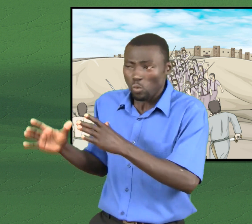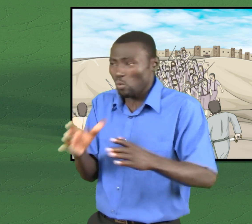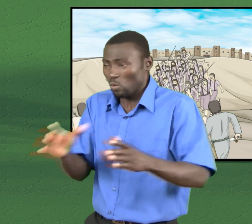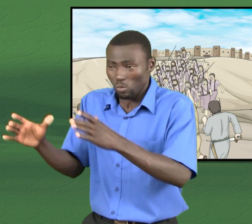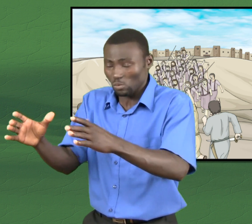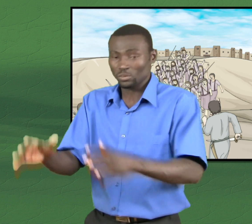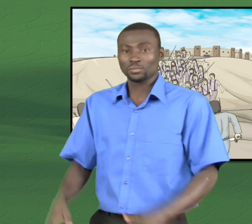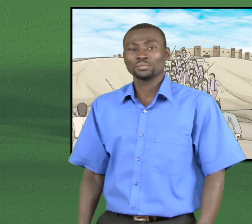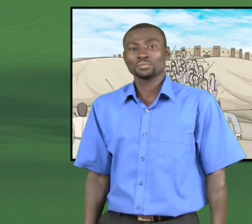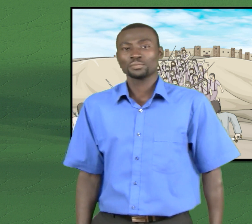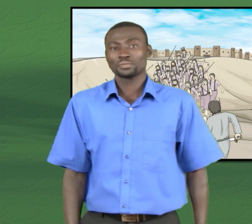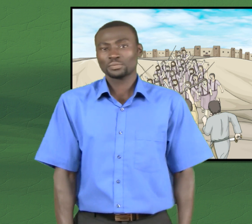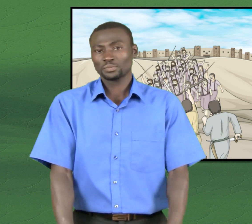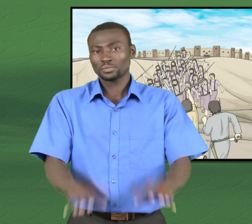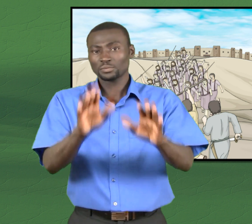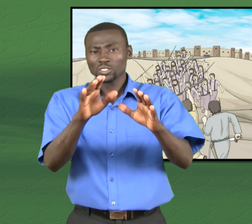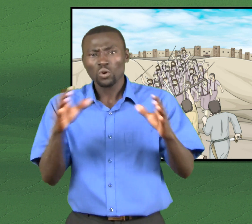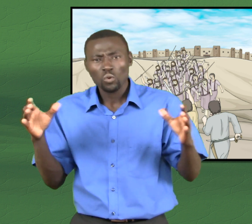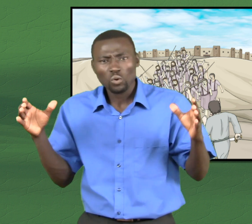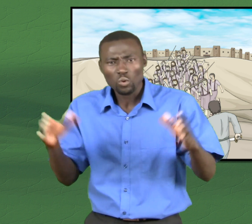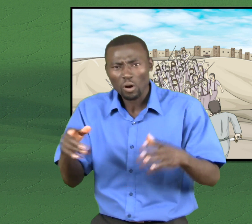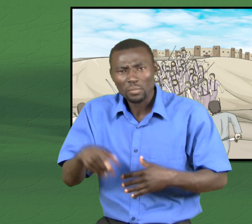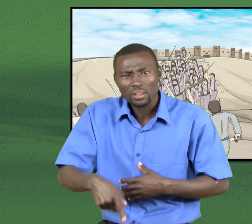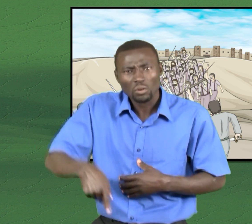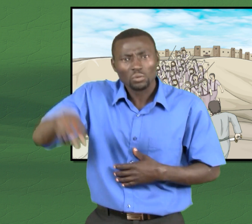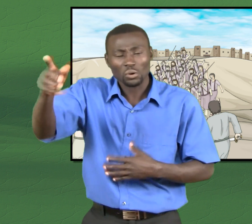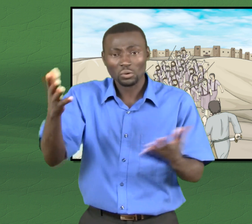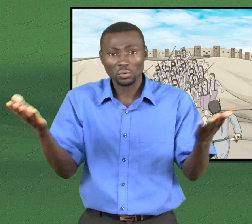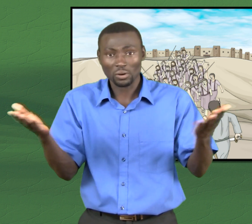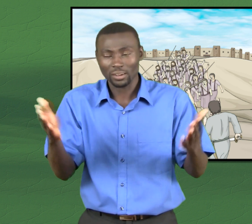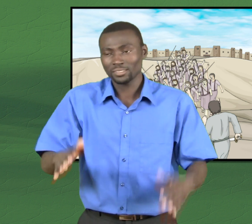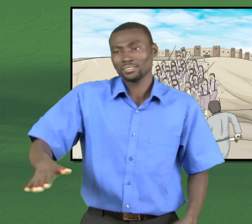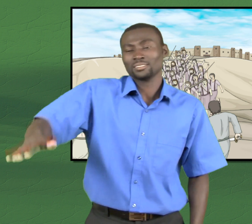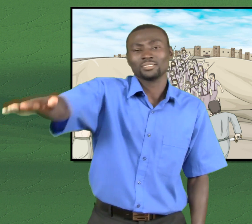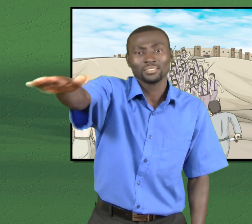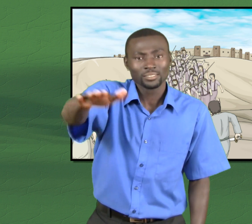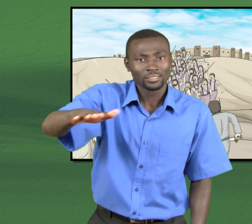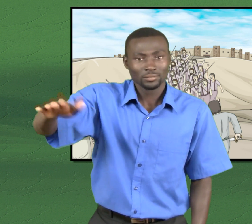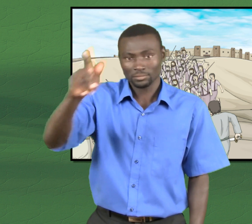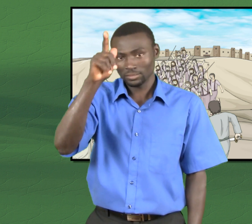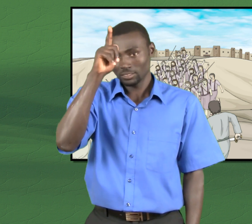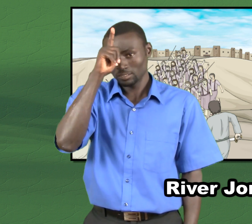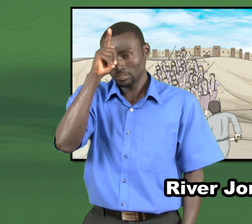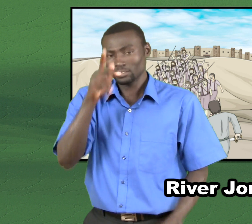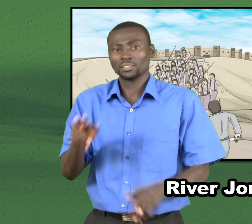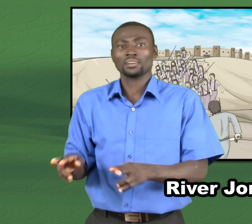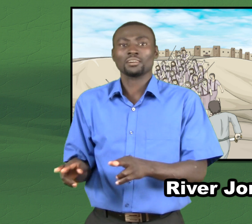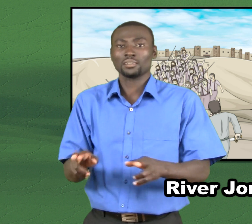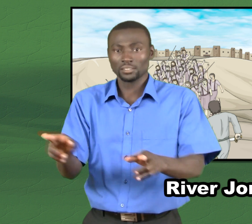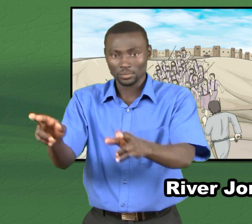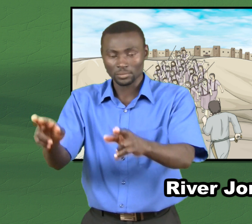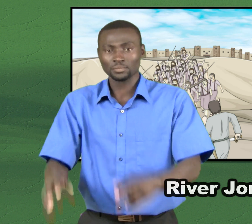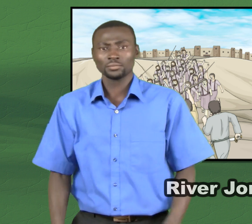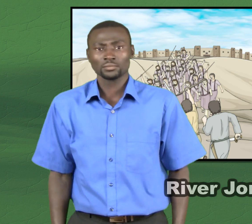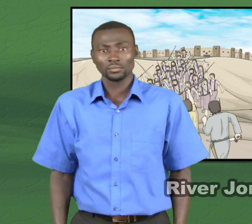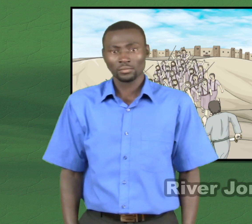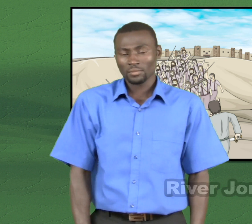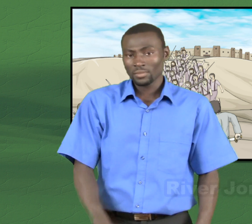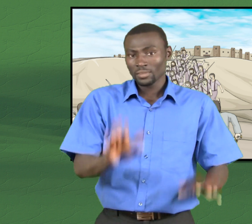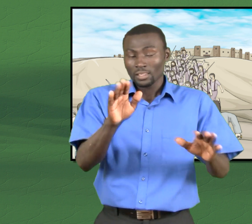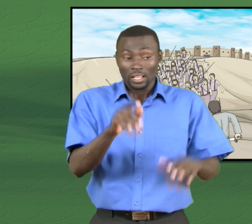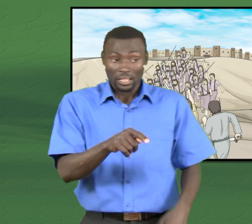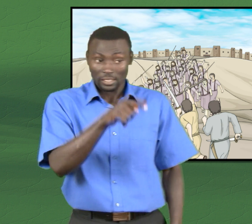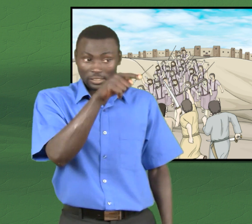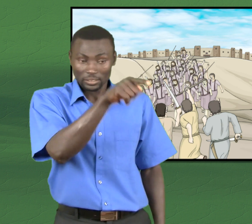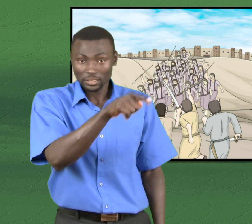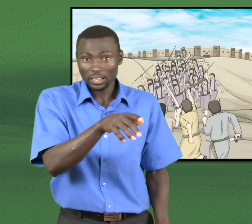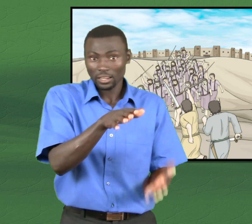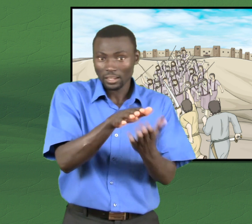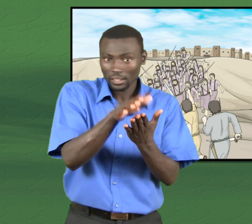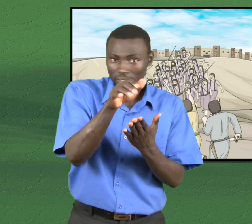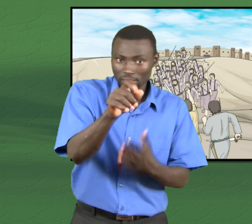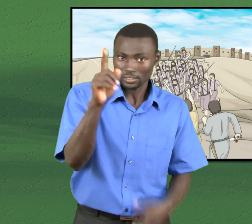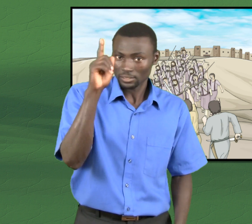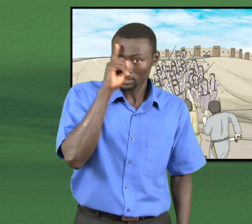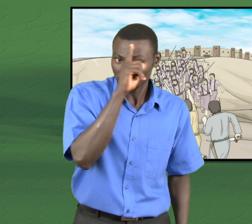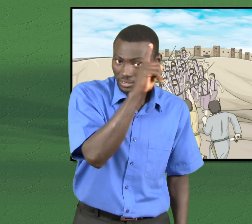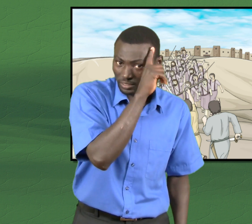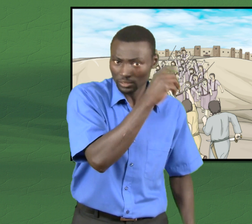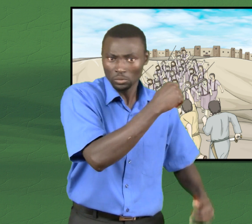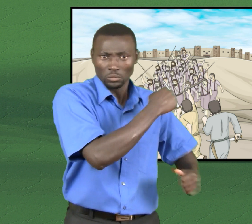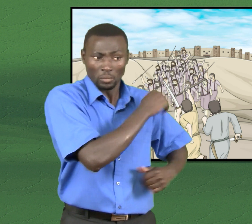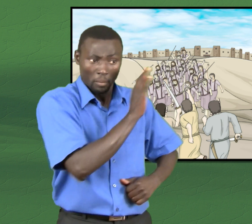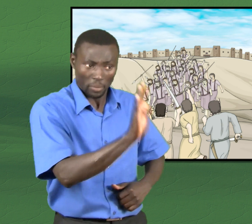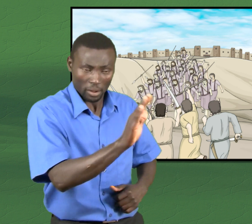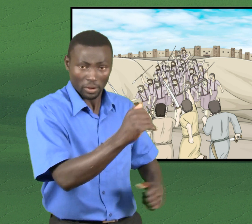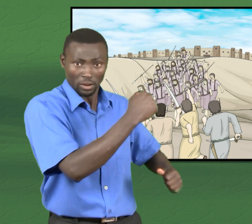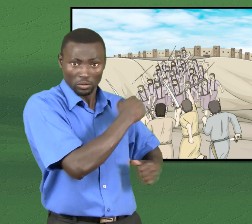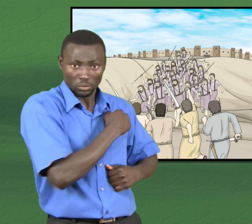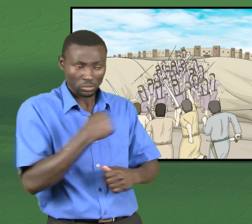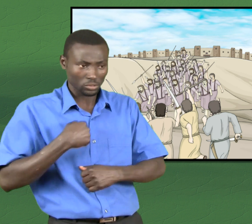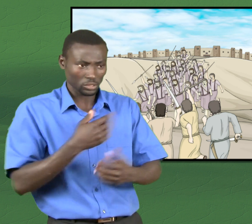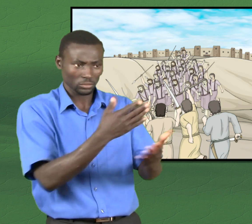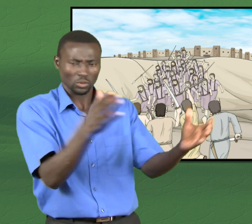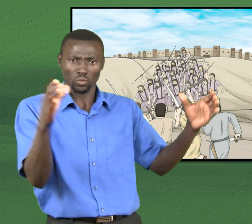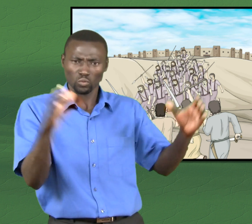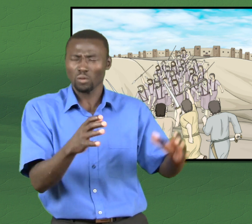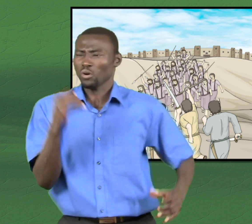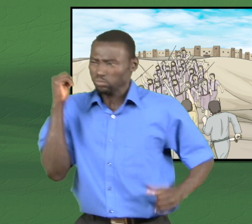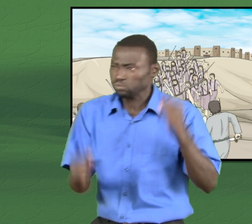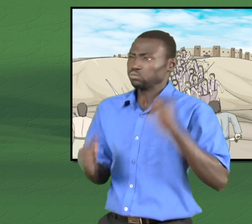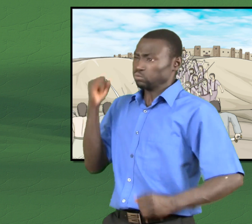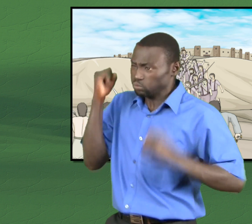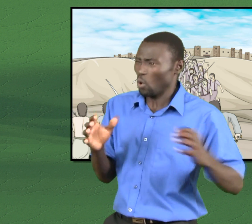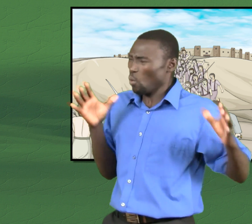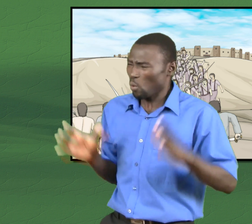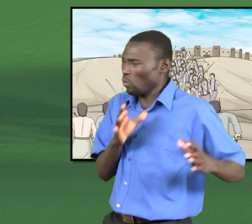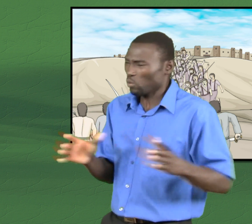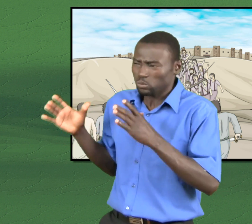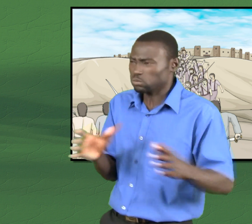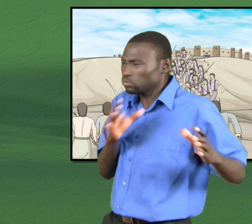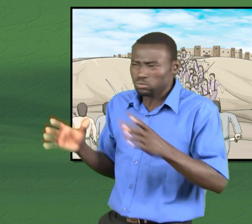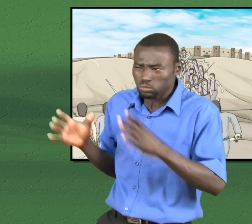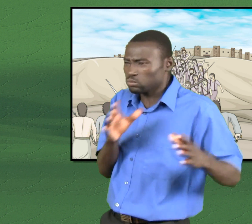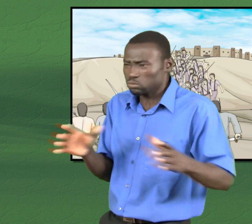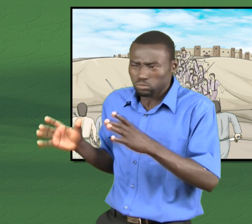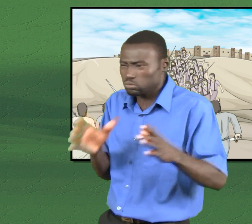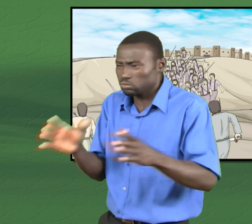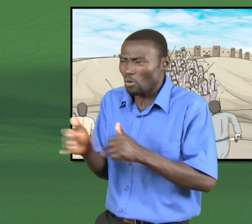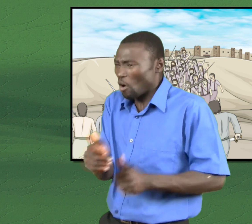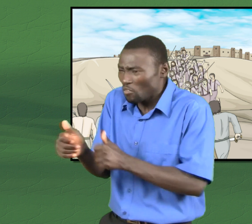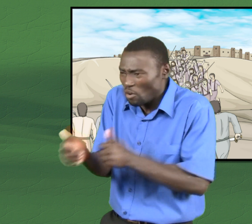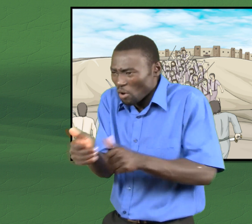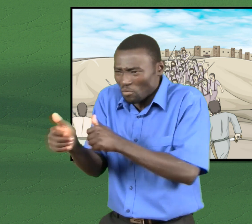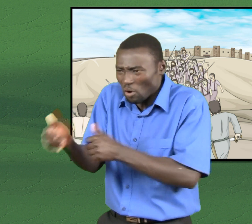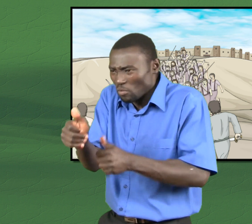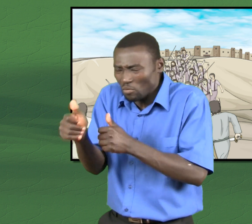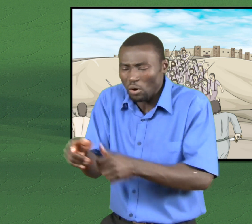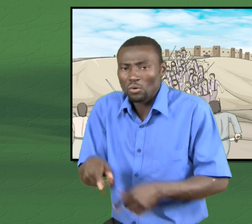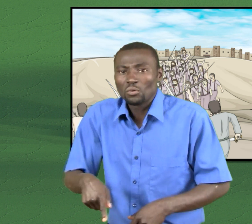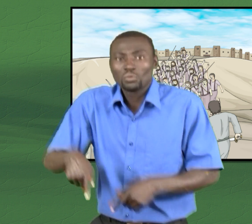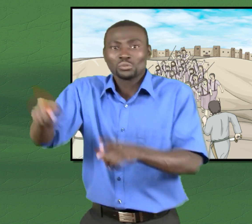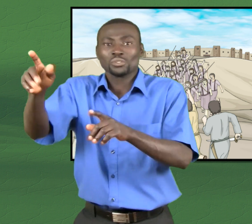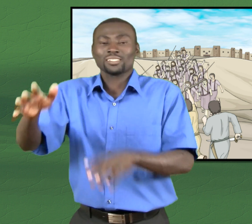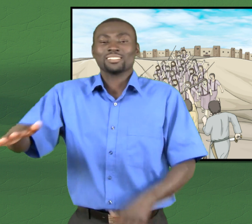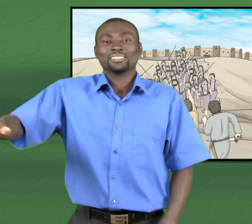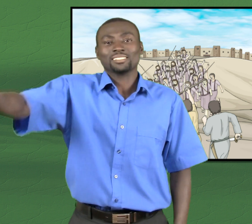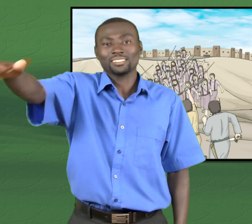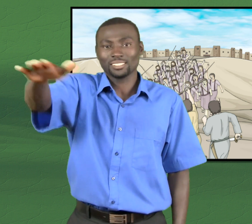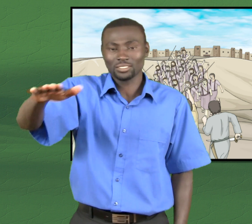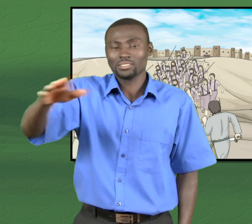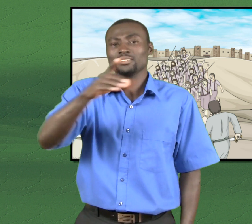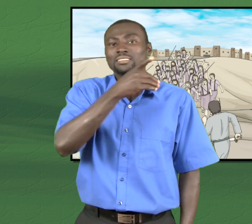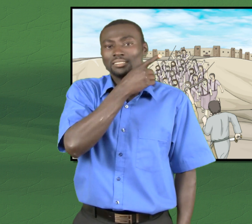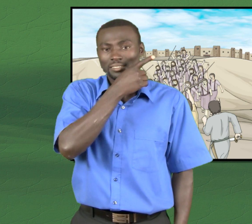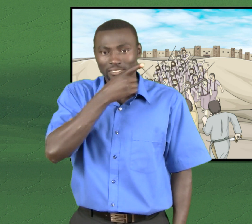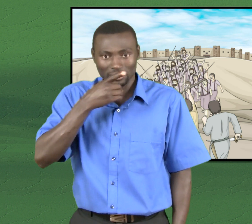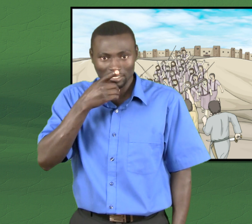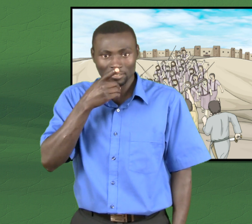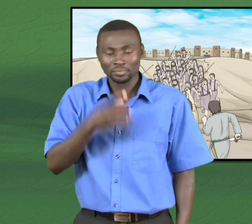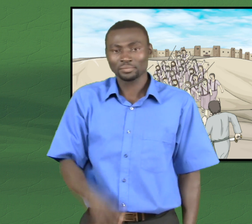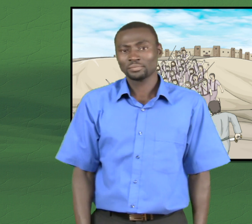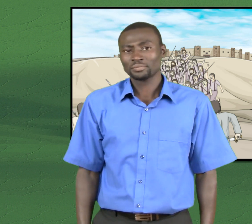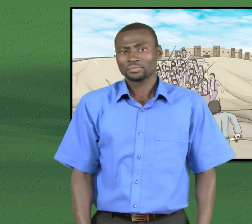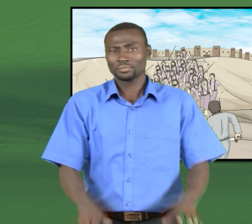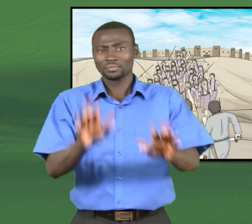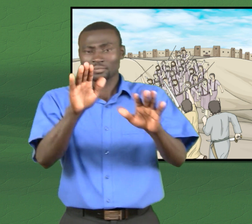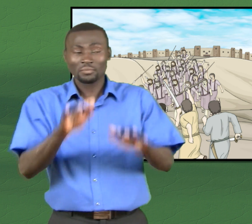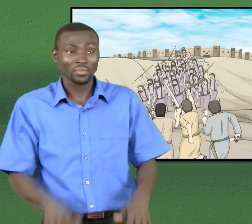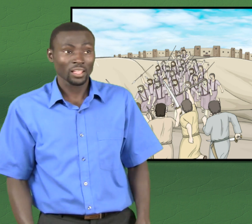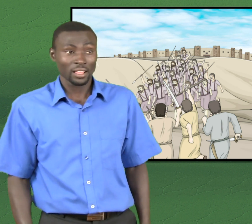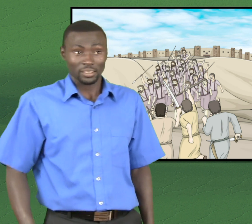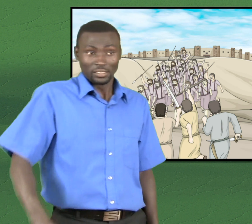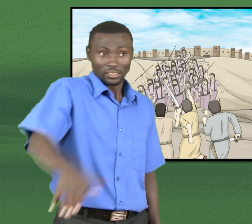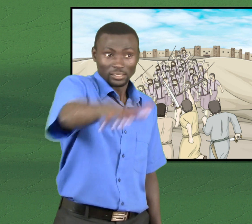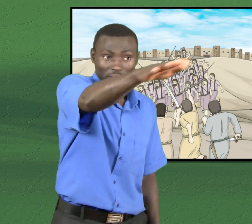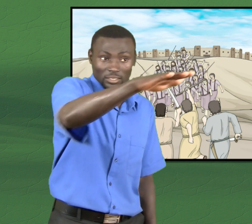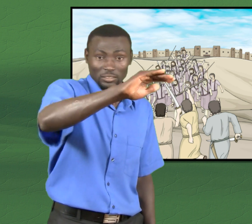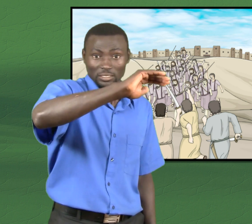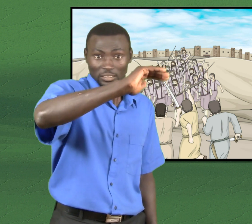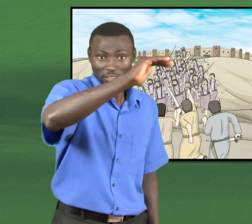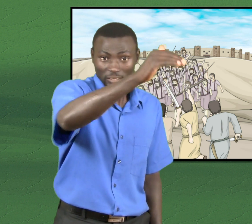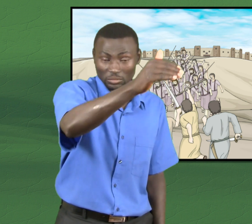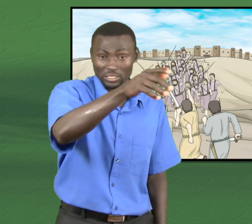Then all the men of Ai were summoned to pursue them, and they followed Joshua and were drawn away from the city.